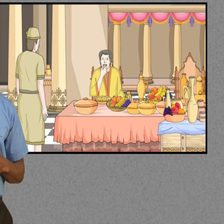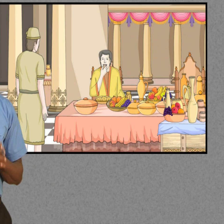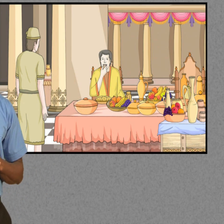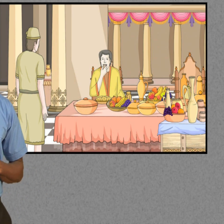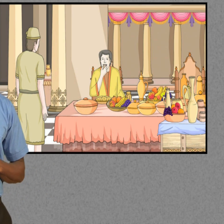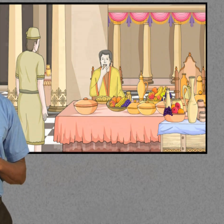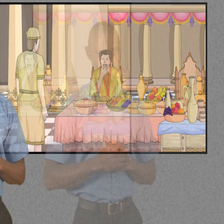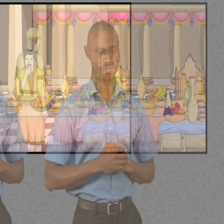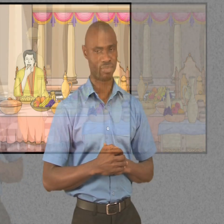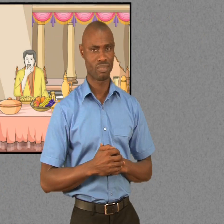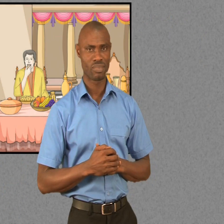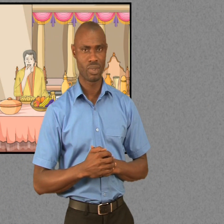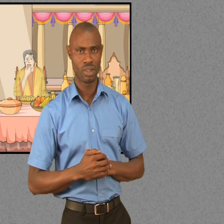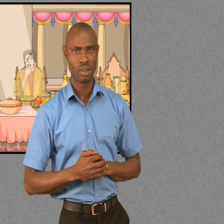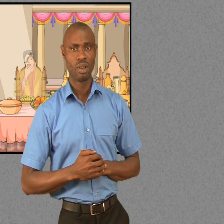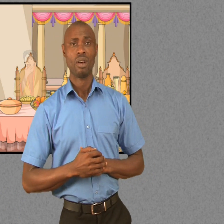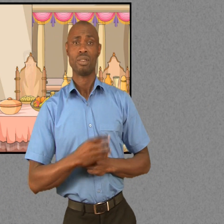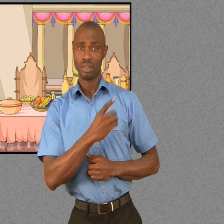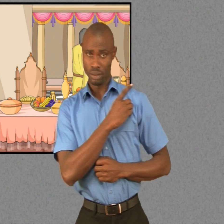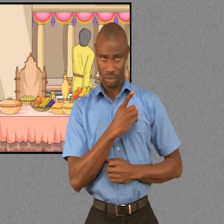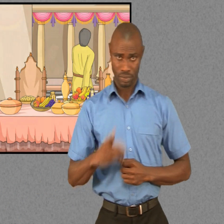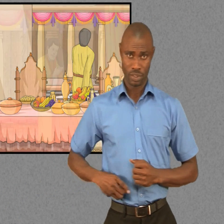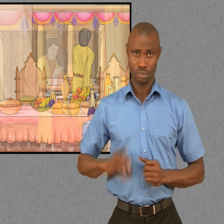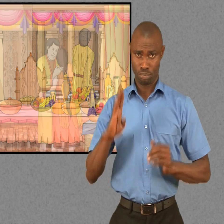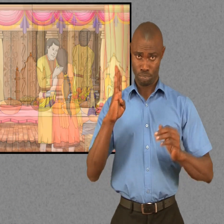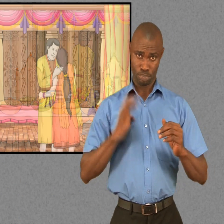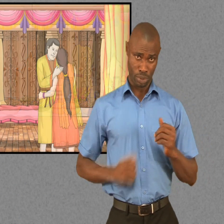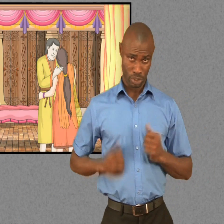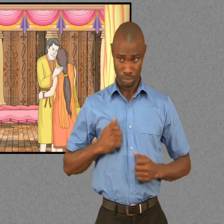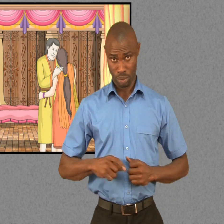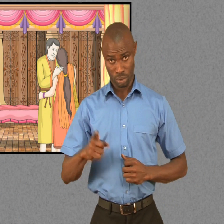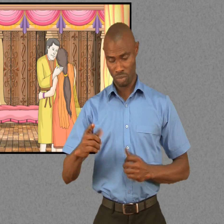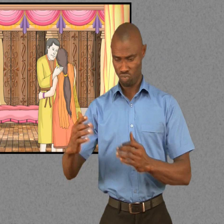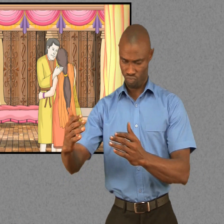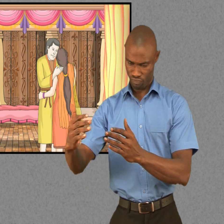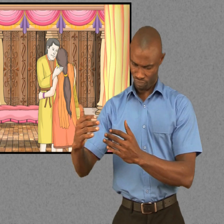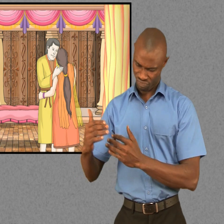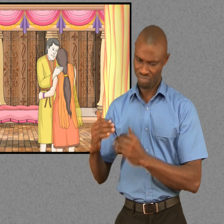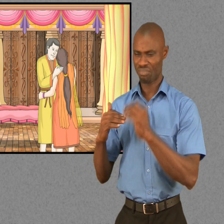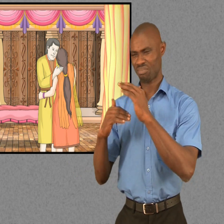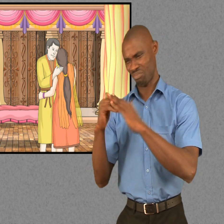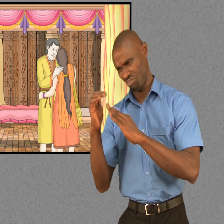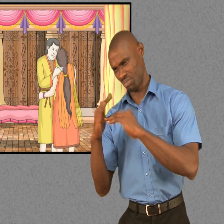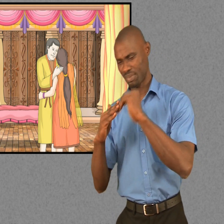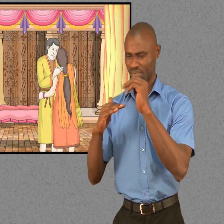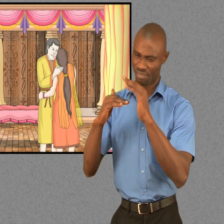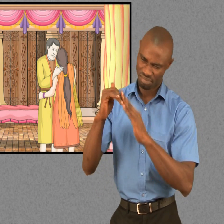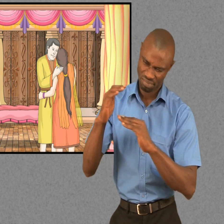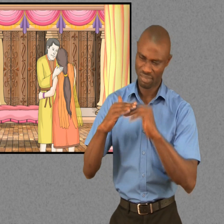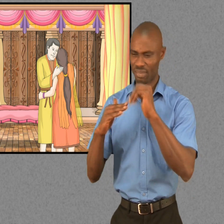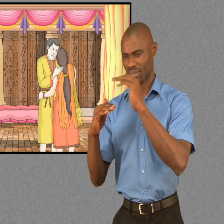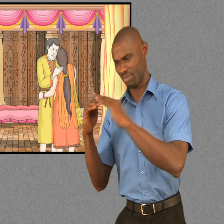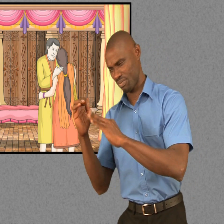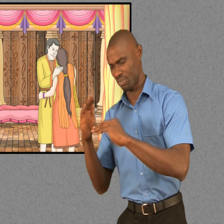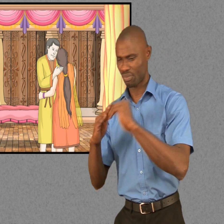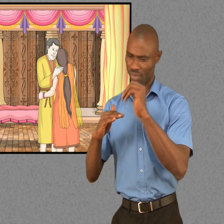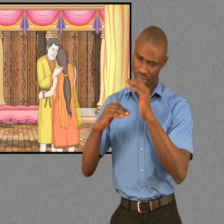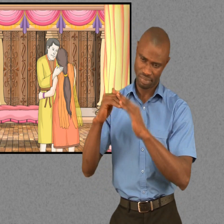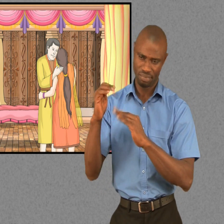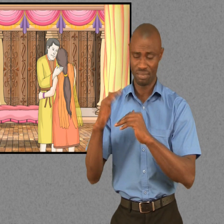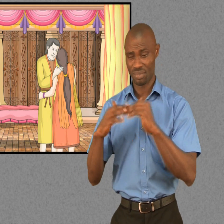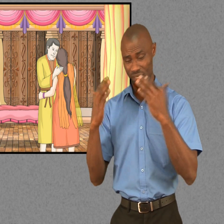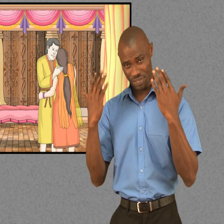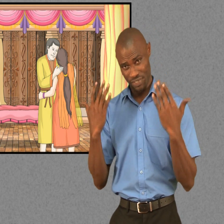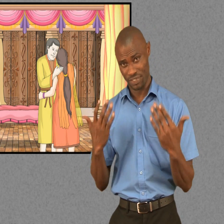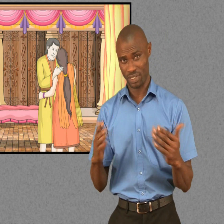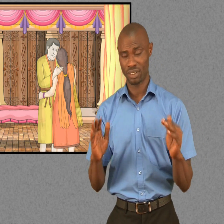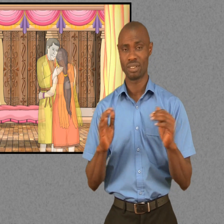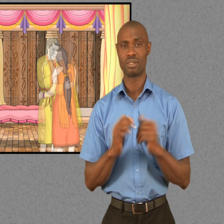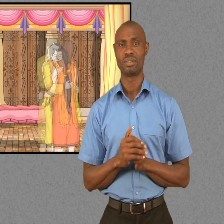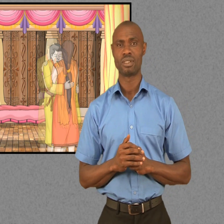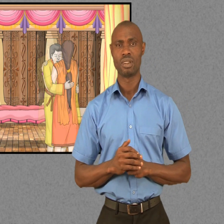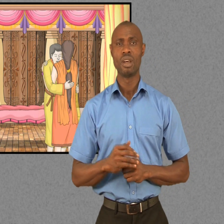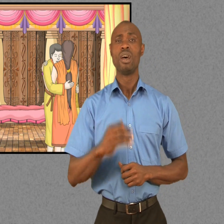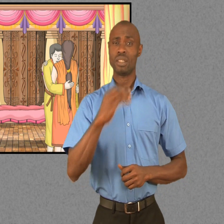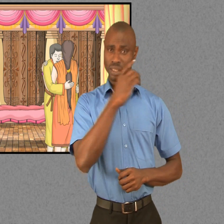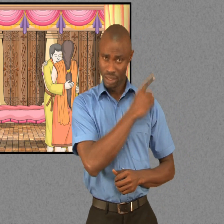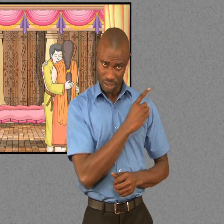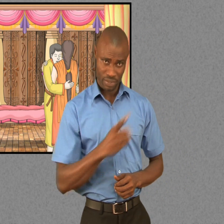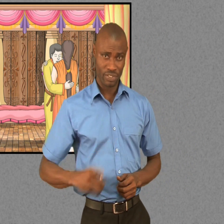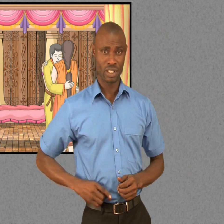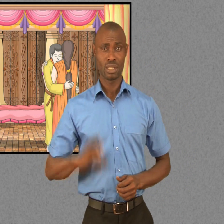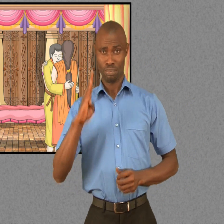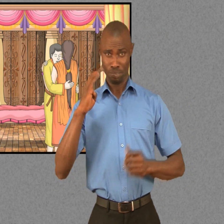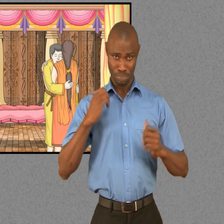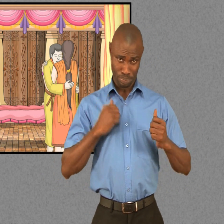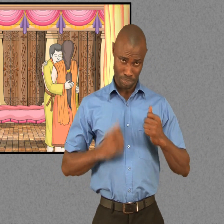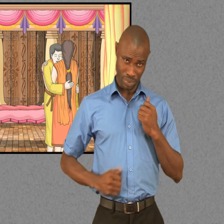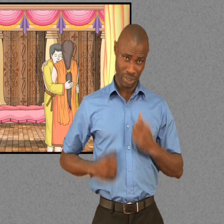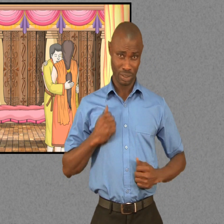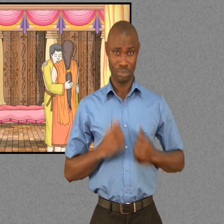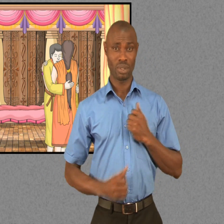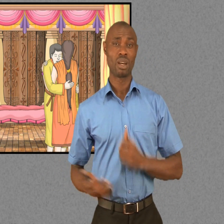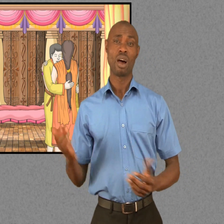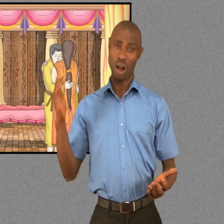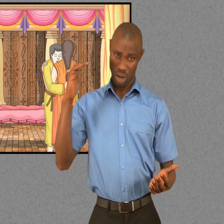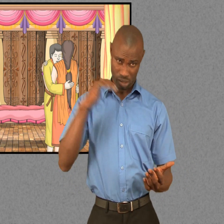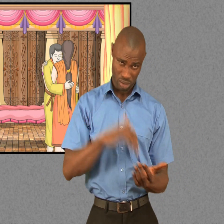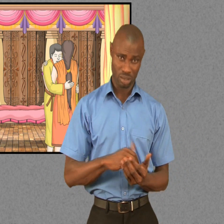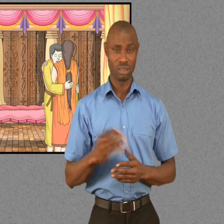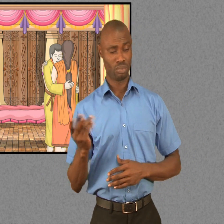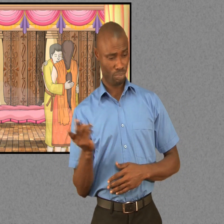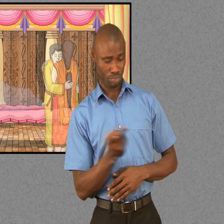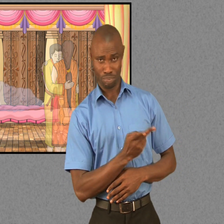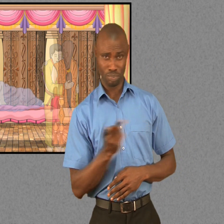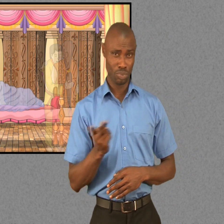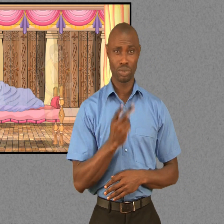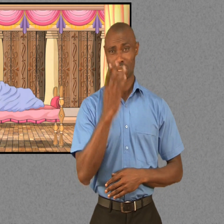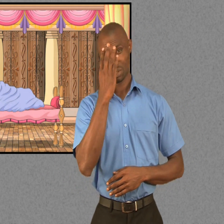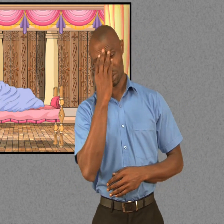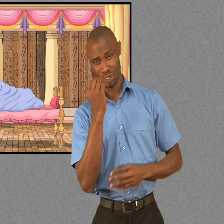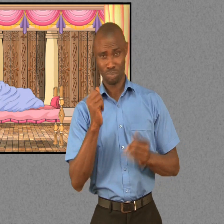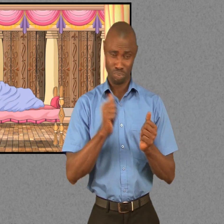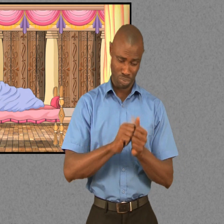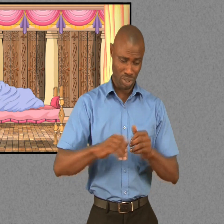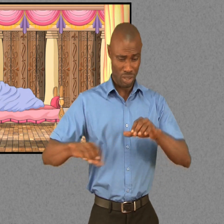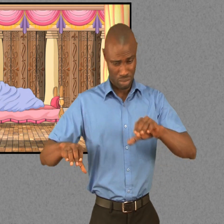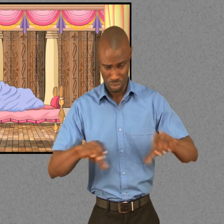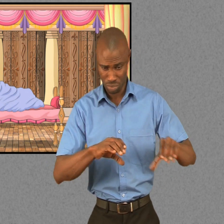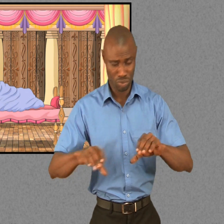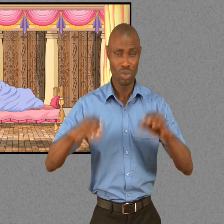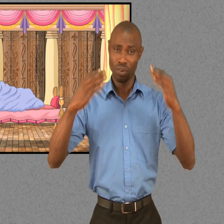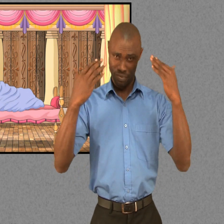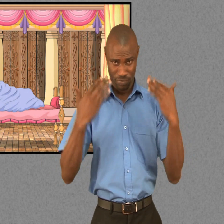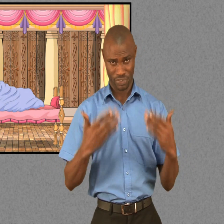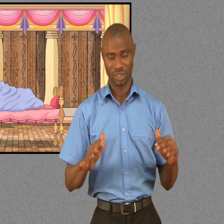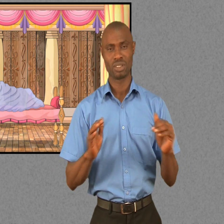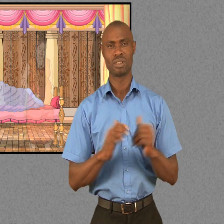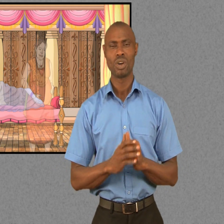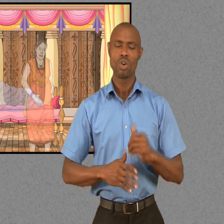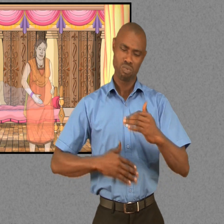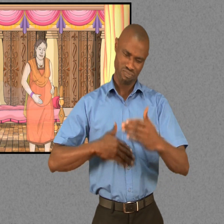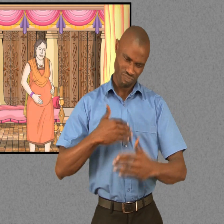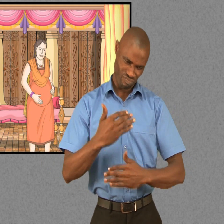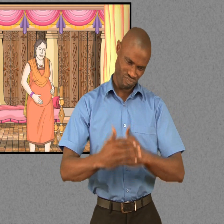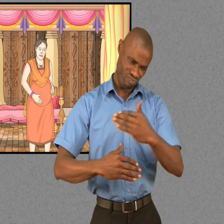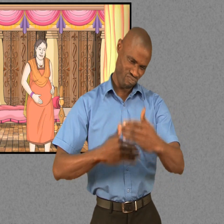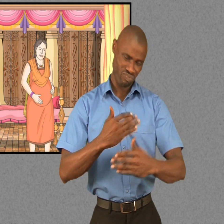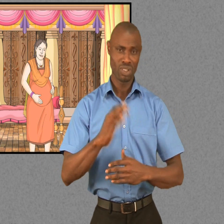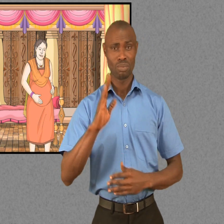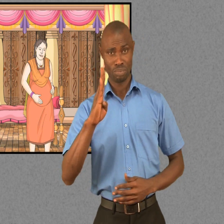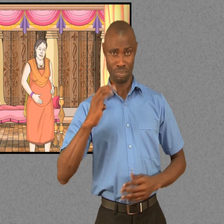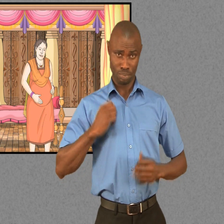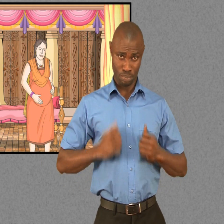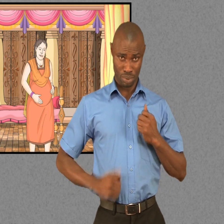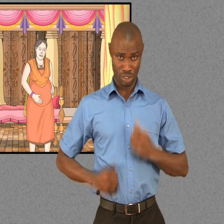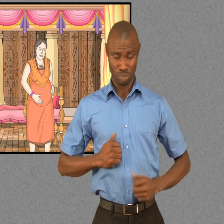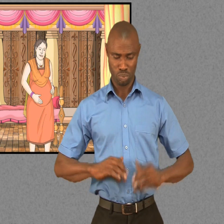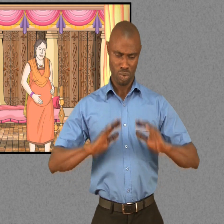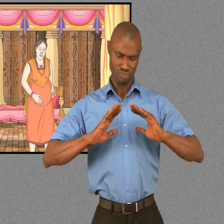Then David comforted his wife Bathsheba, and he went to her and lay with her.